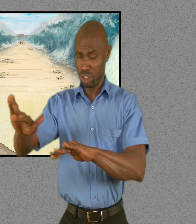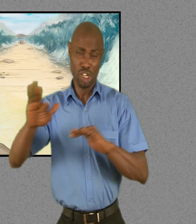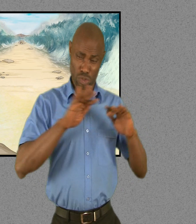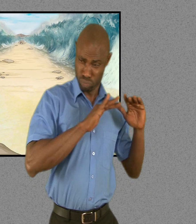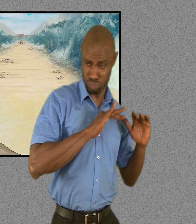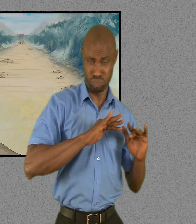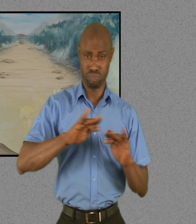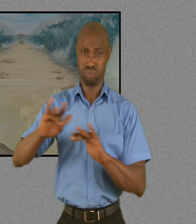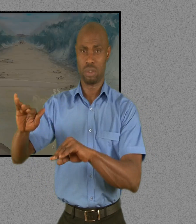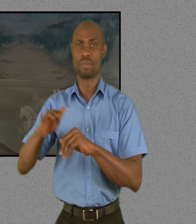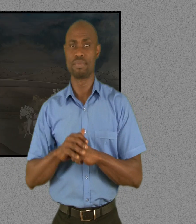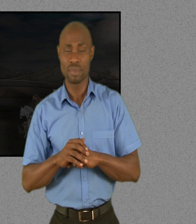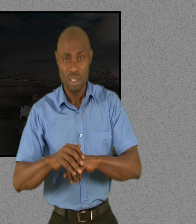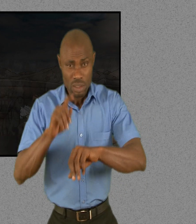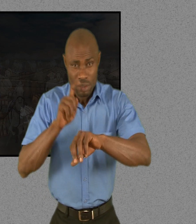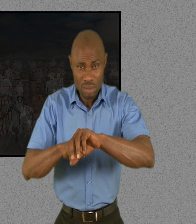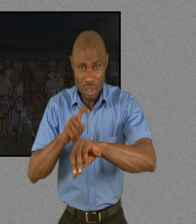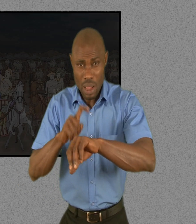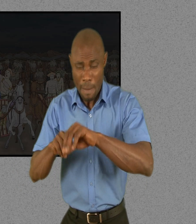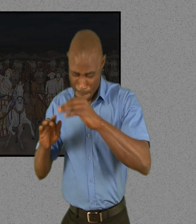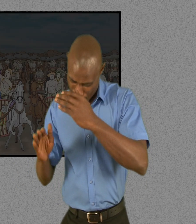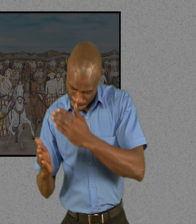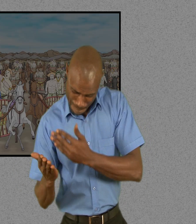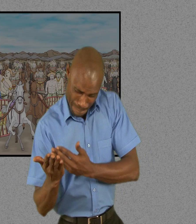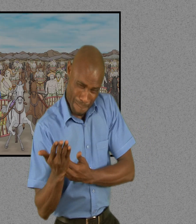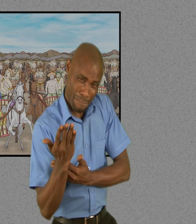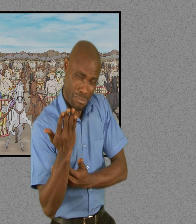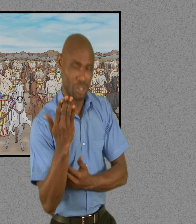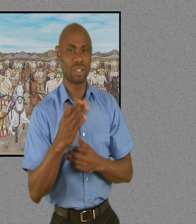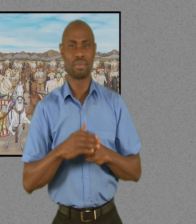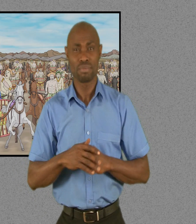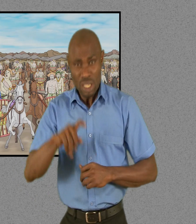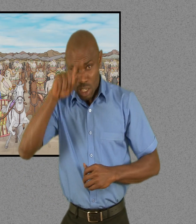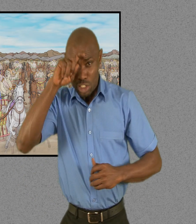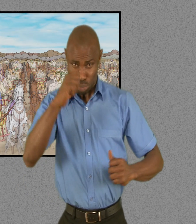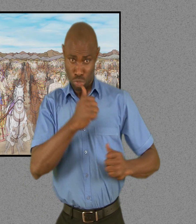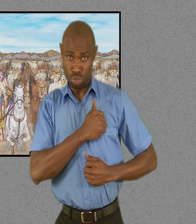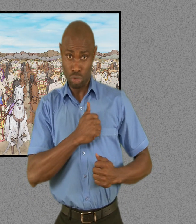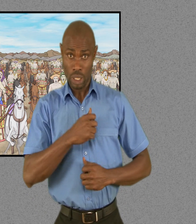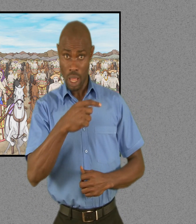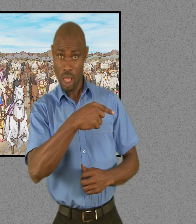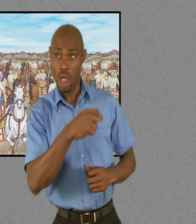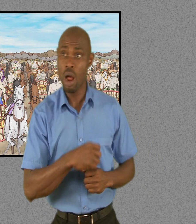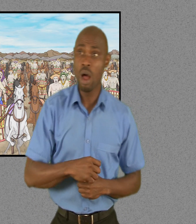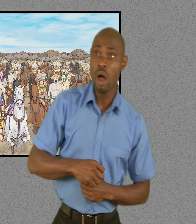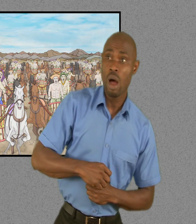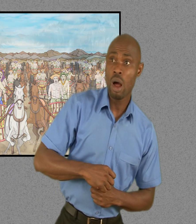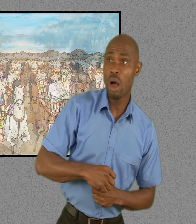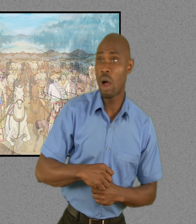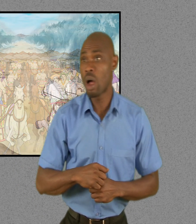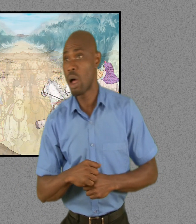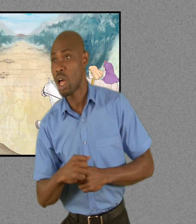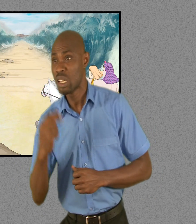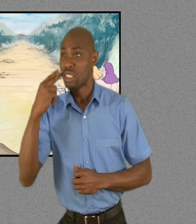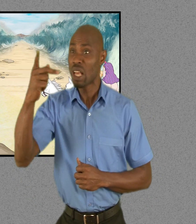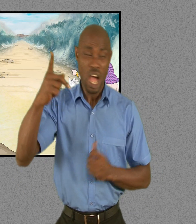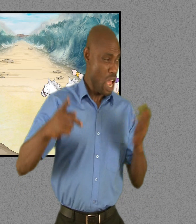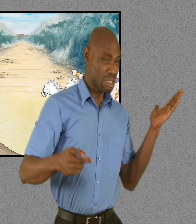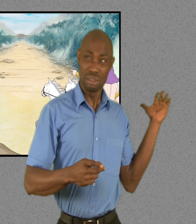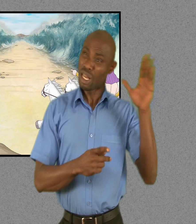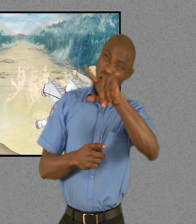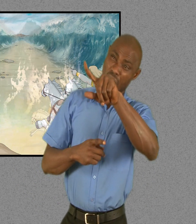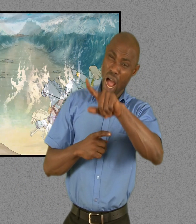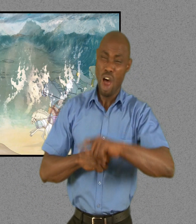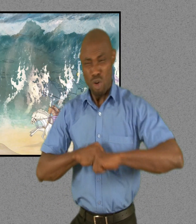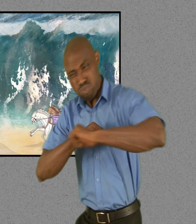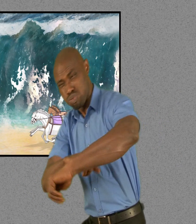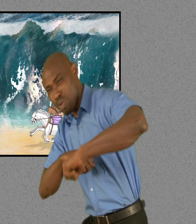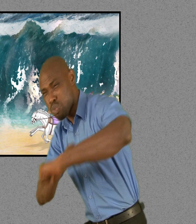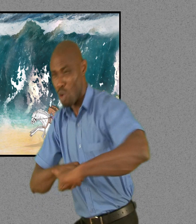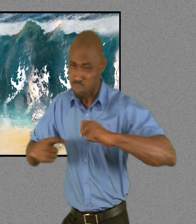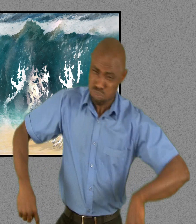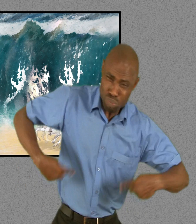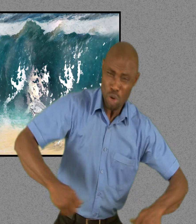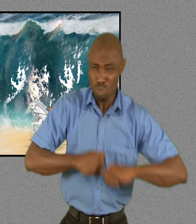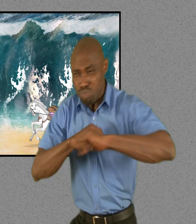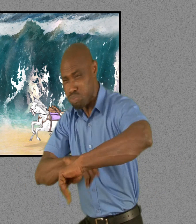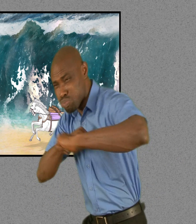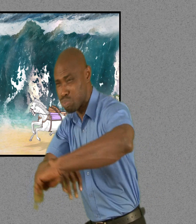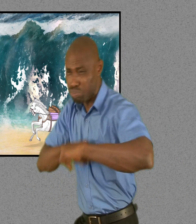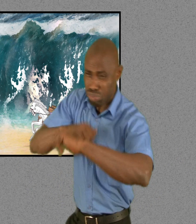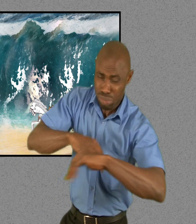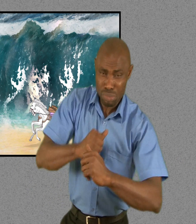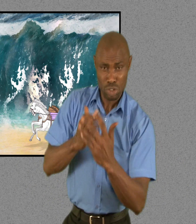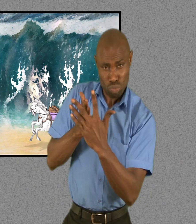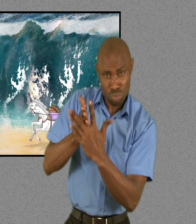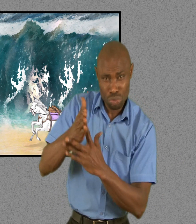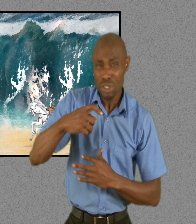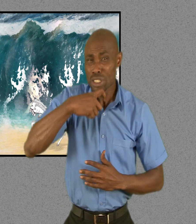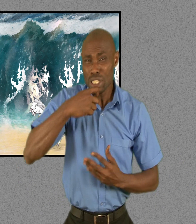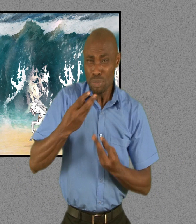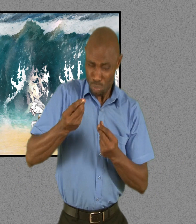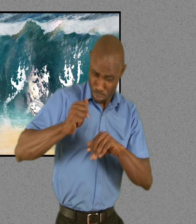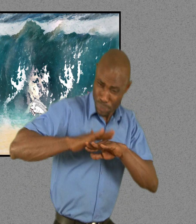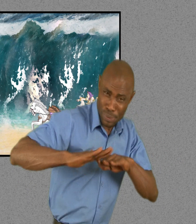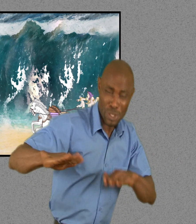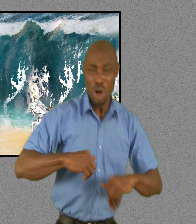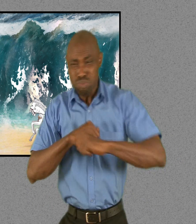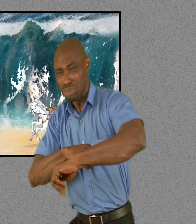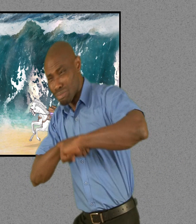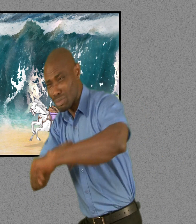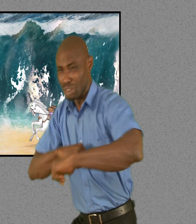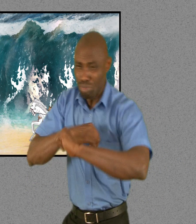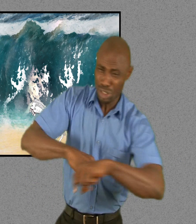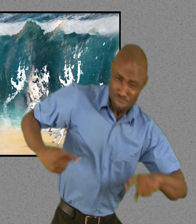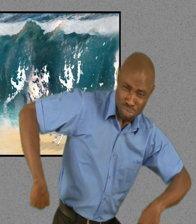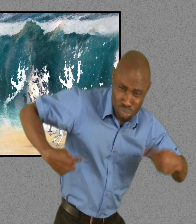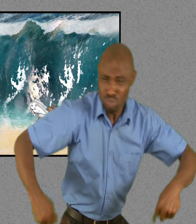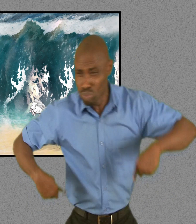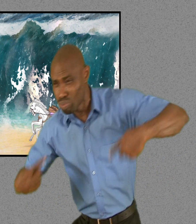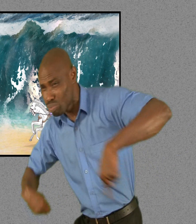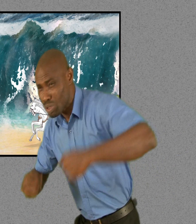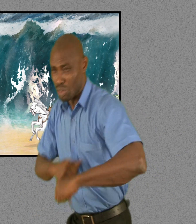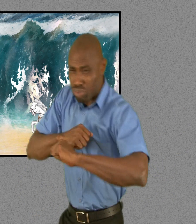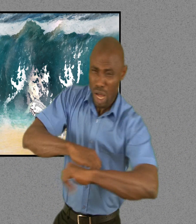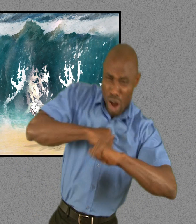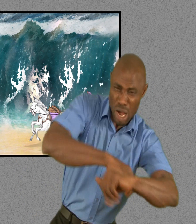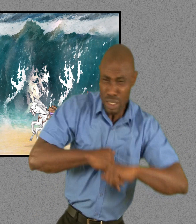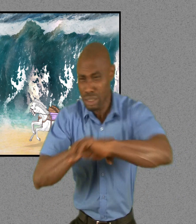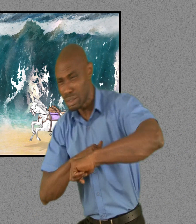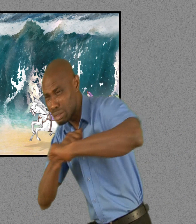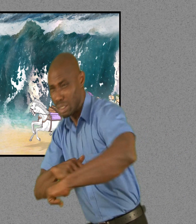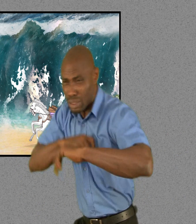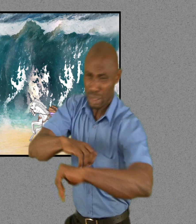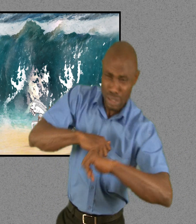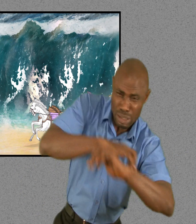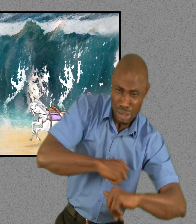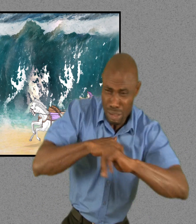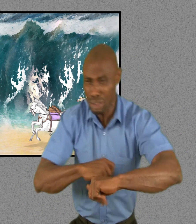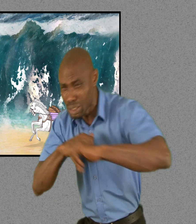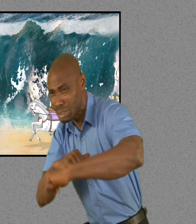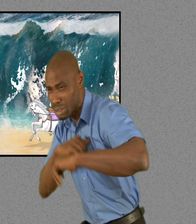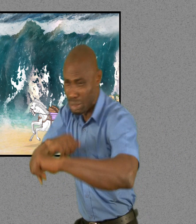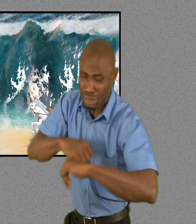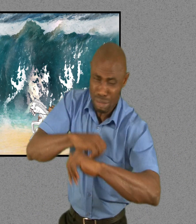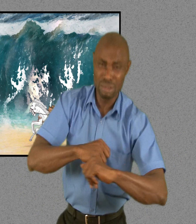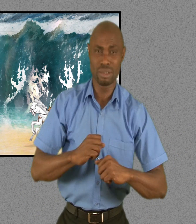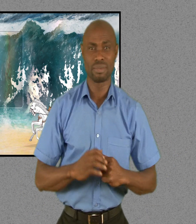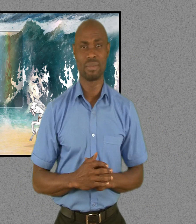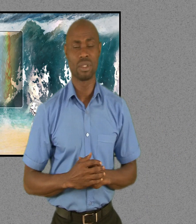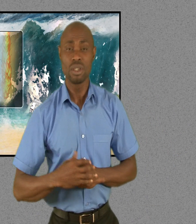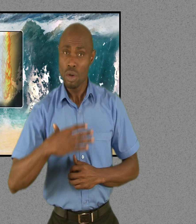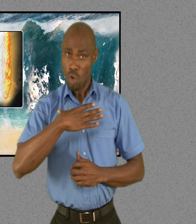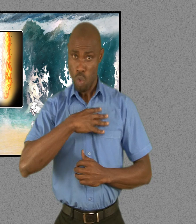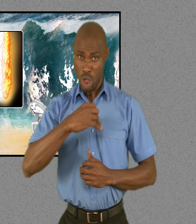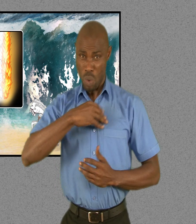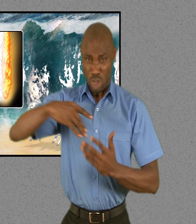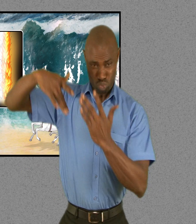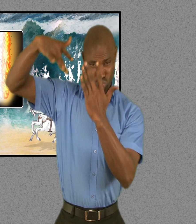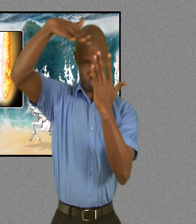And the Egyptians chased after them—all Pharaoh’s horses, chariots, and horsemen—and followed them into the sea.